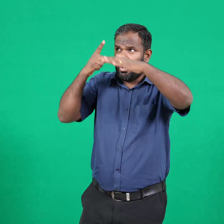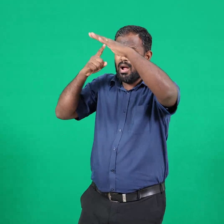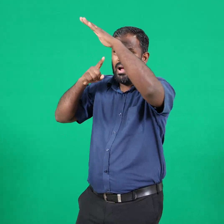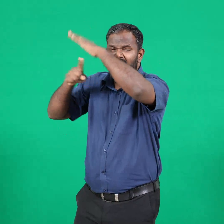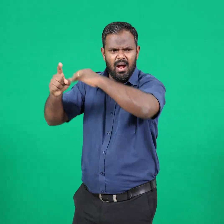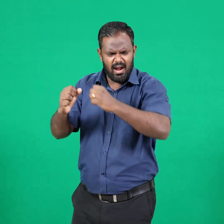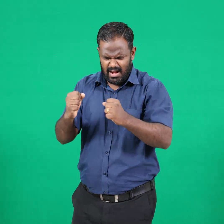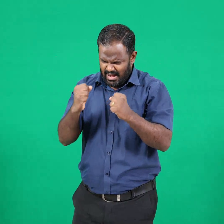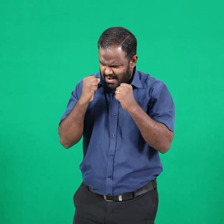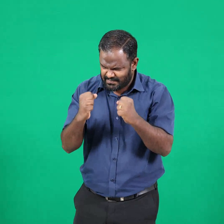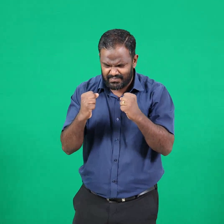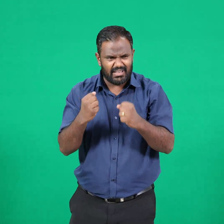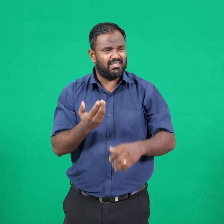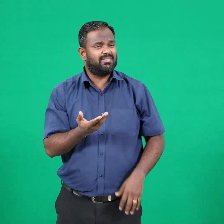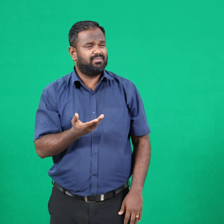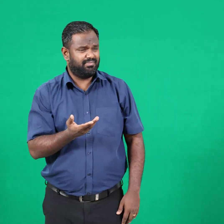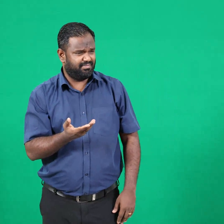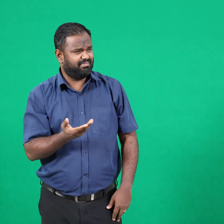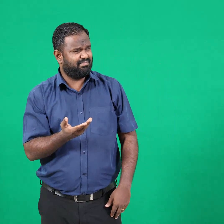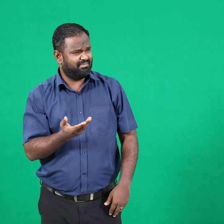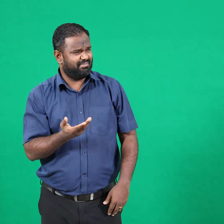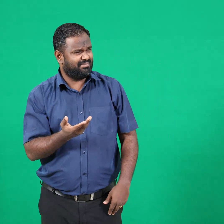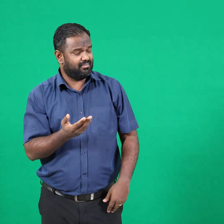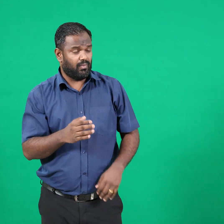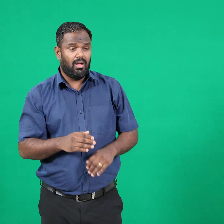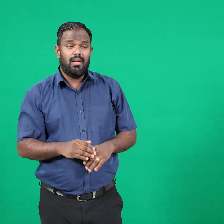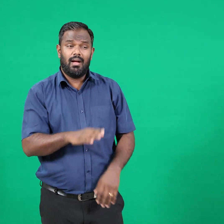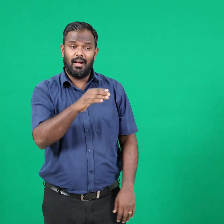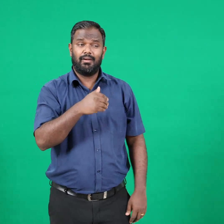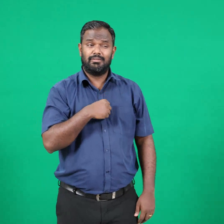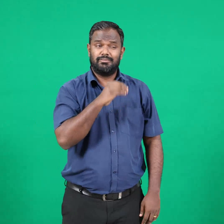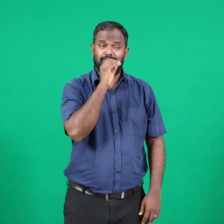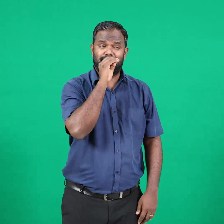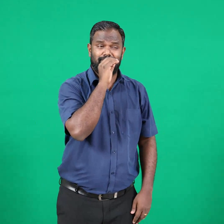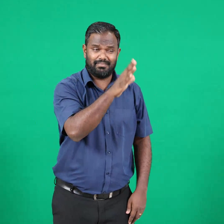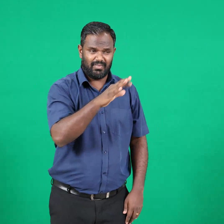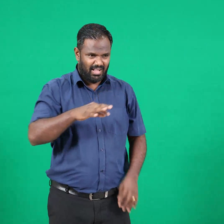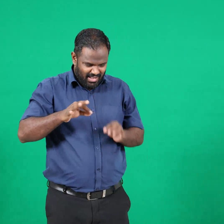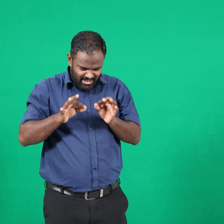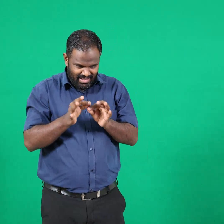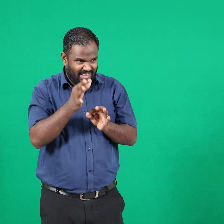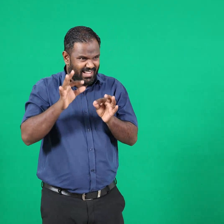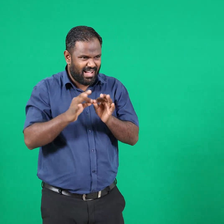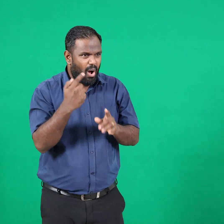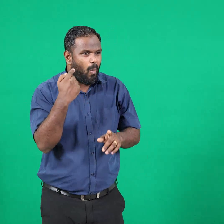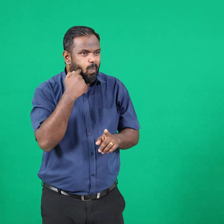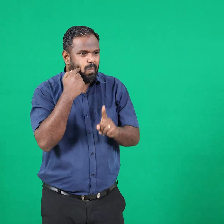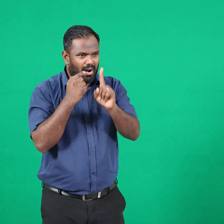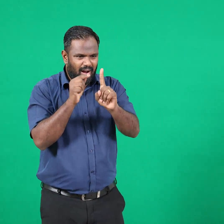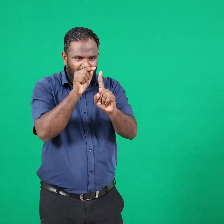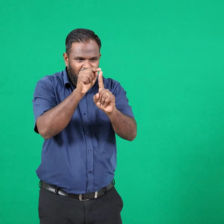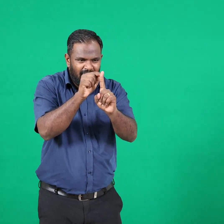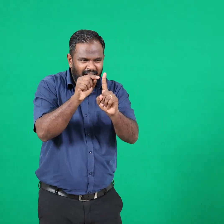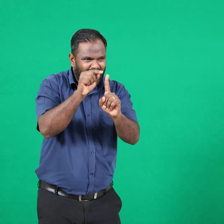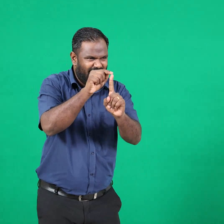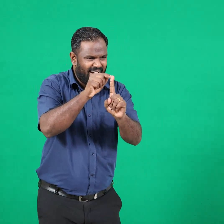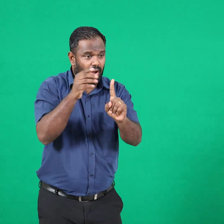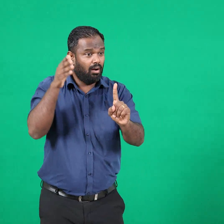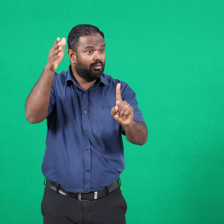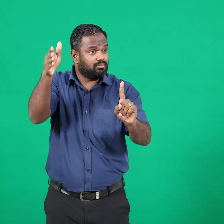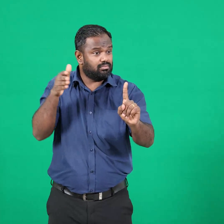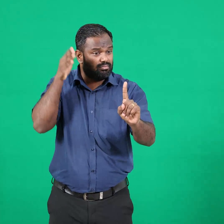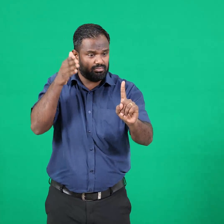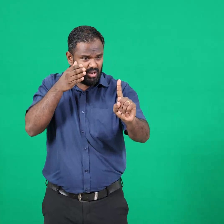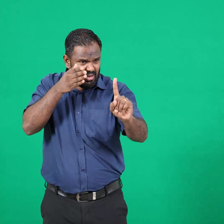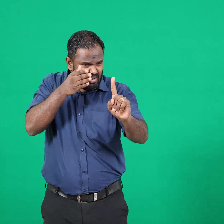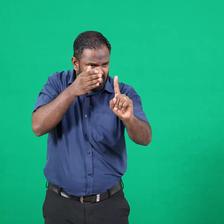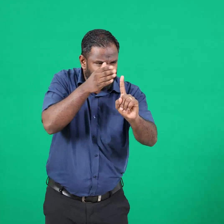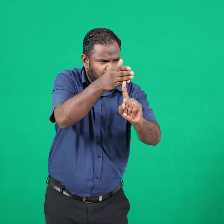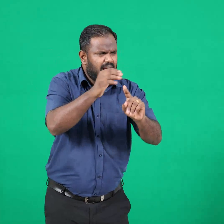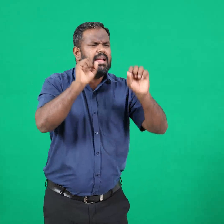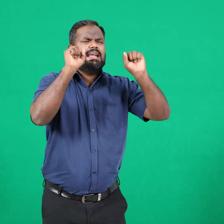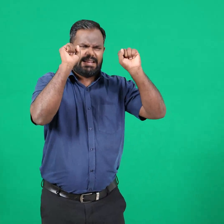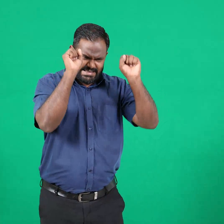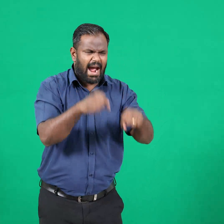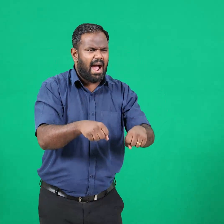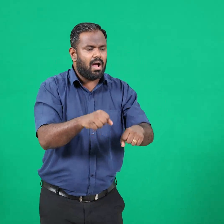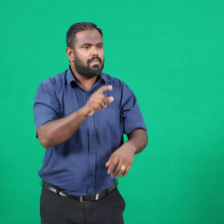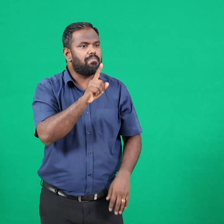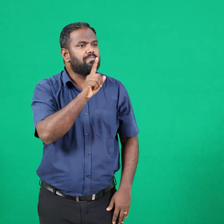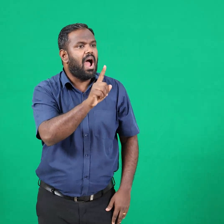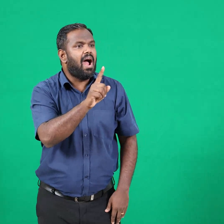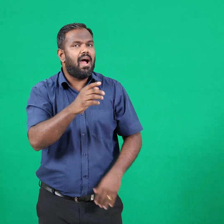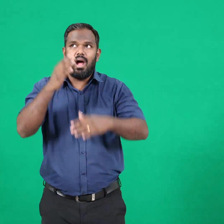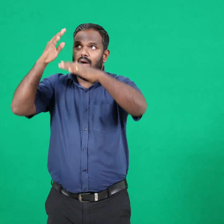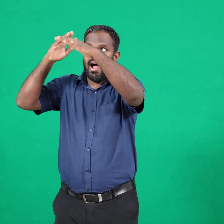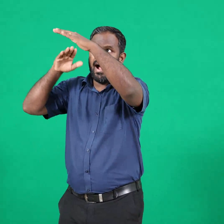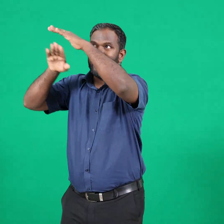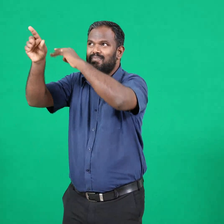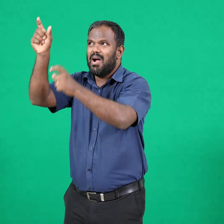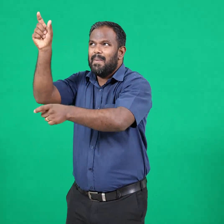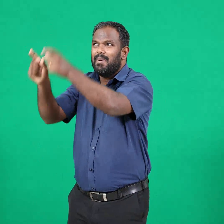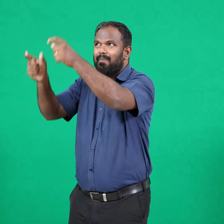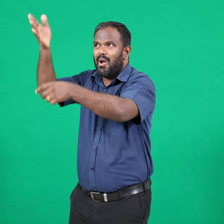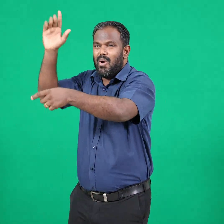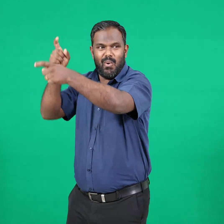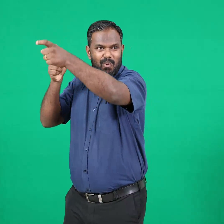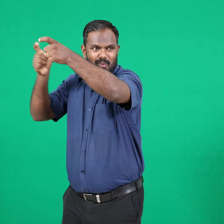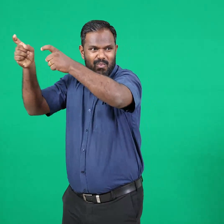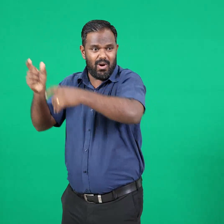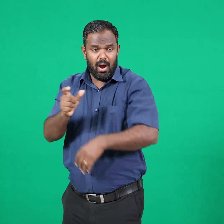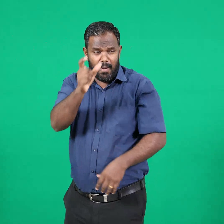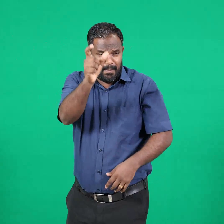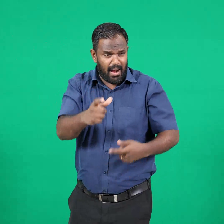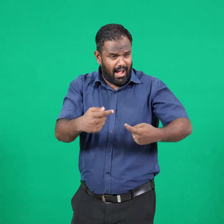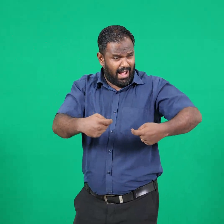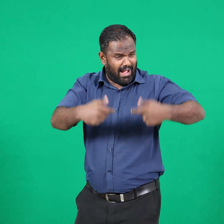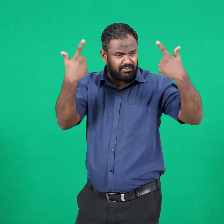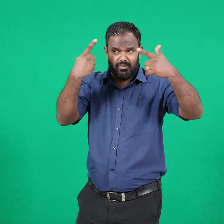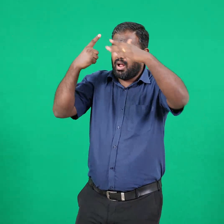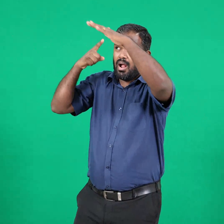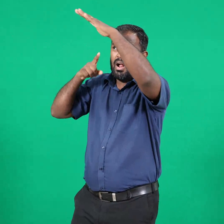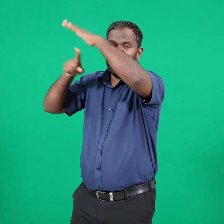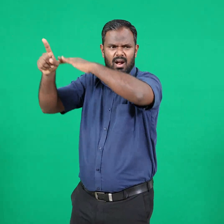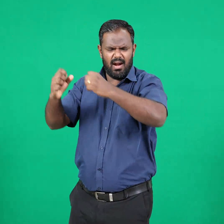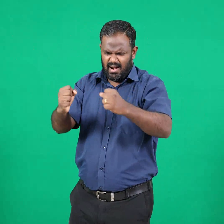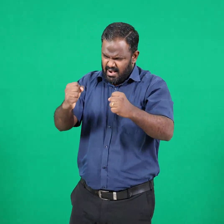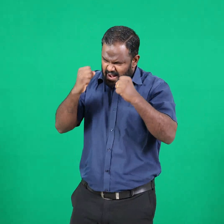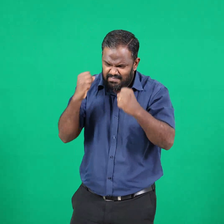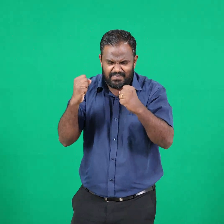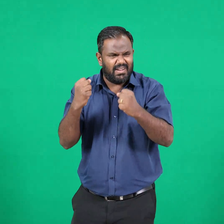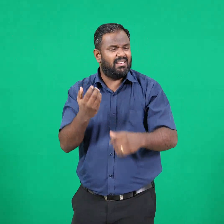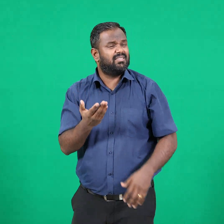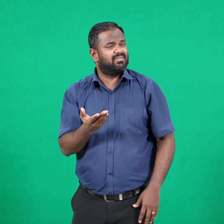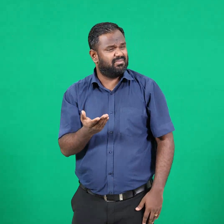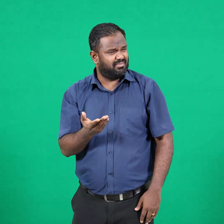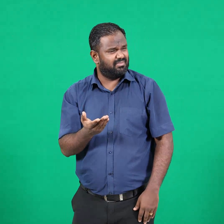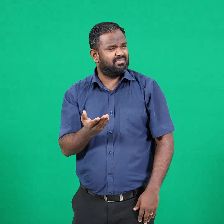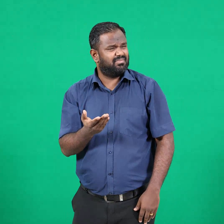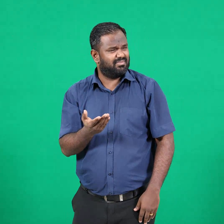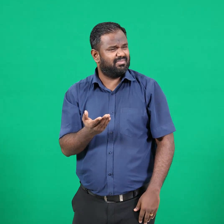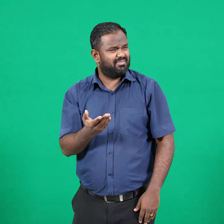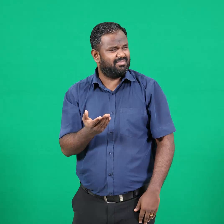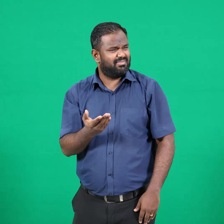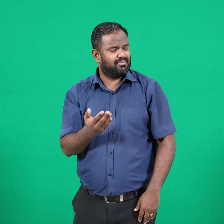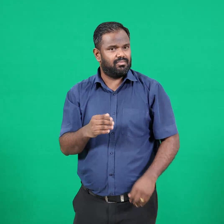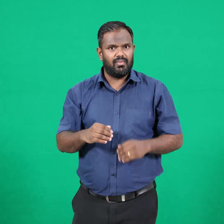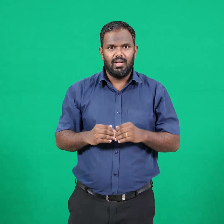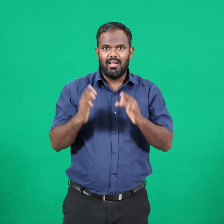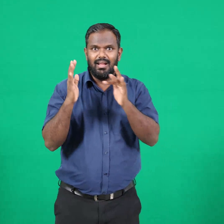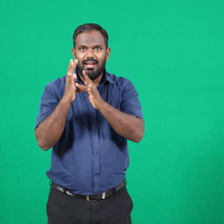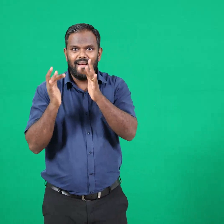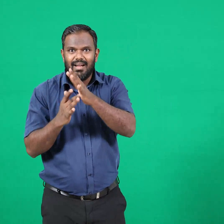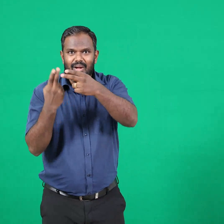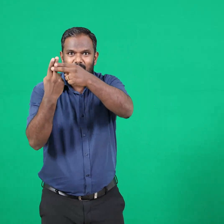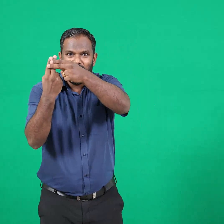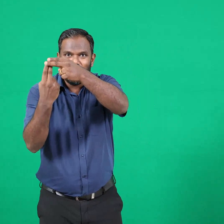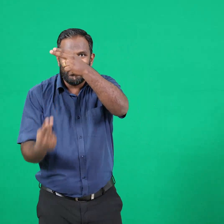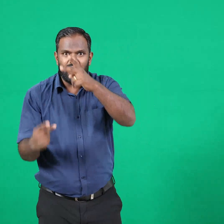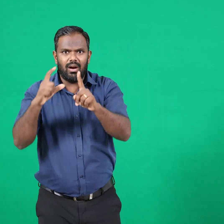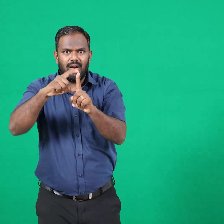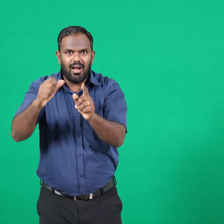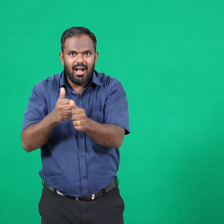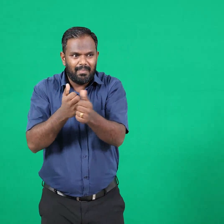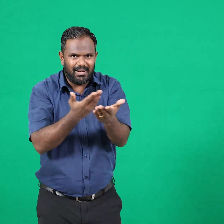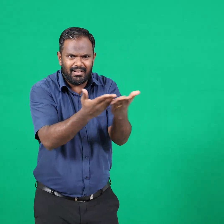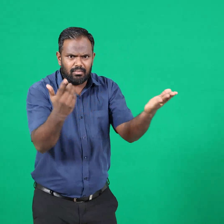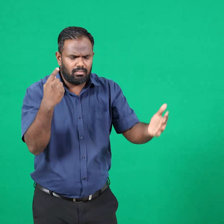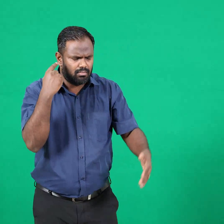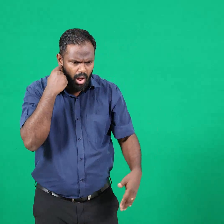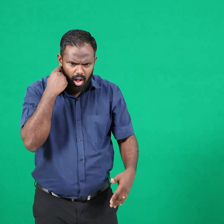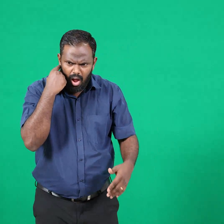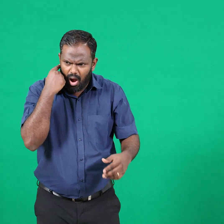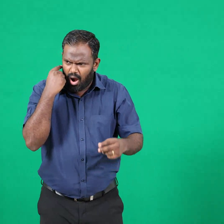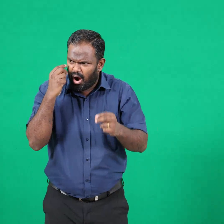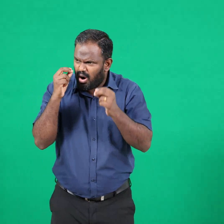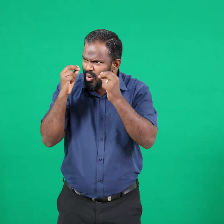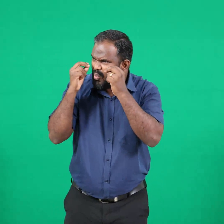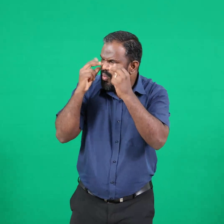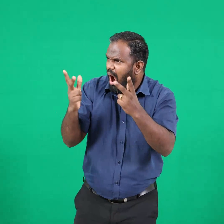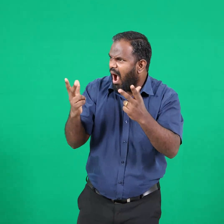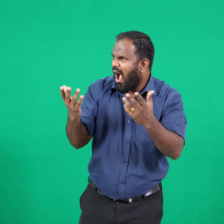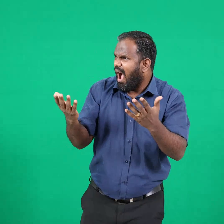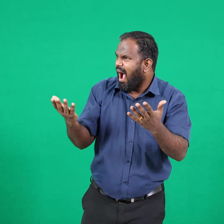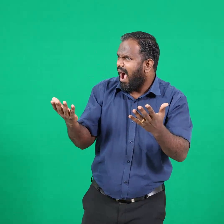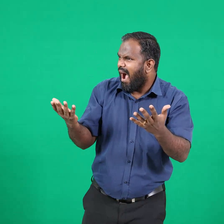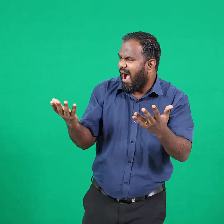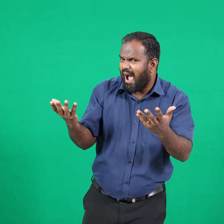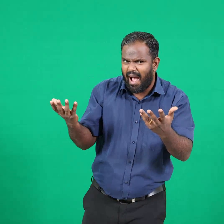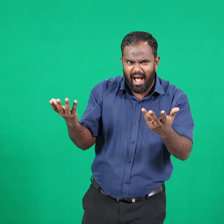Again I tell you, it is easier for a camel to pass through the eye of a needle than for a rich man to enter the kingdom of God."